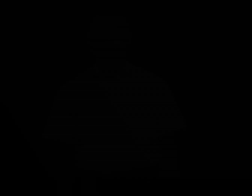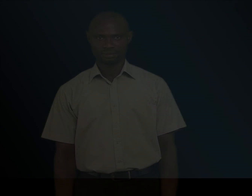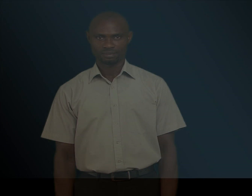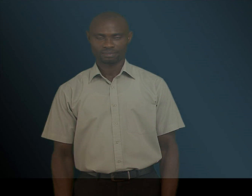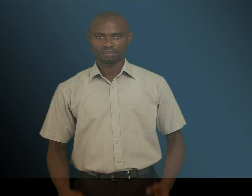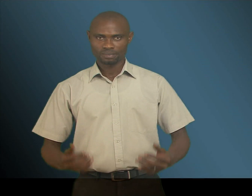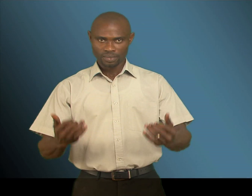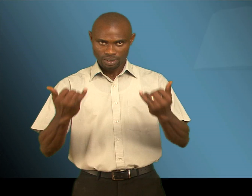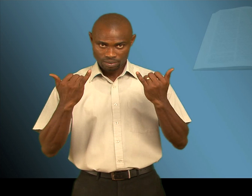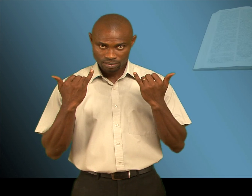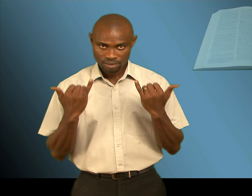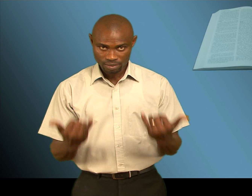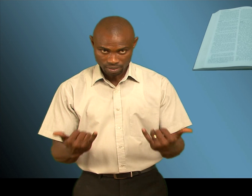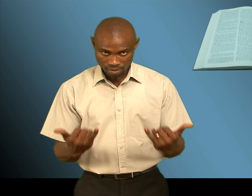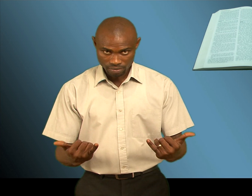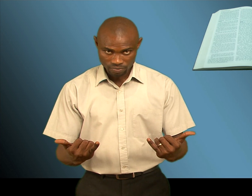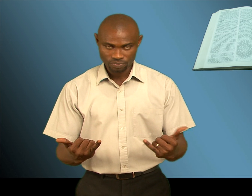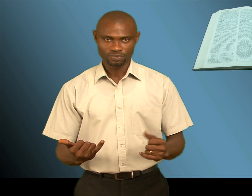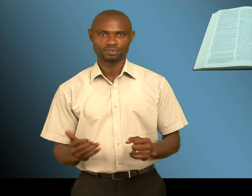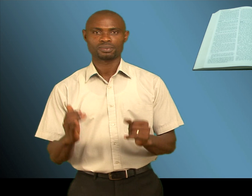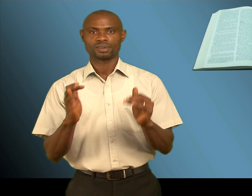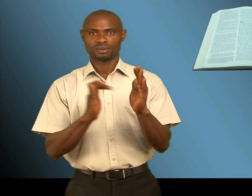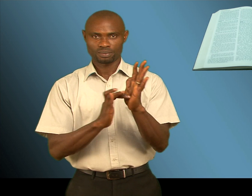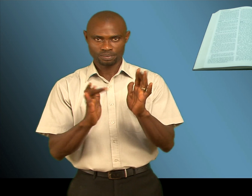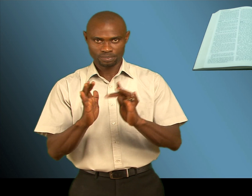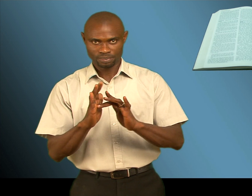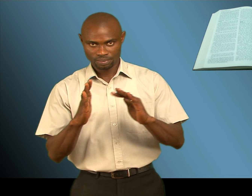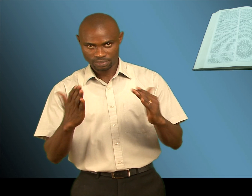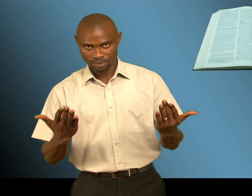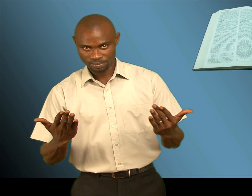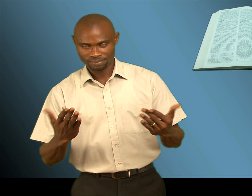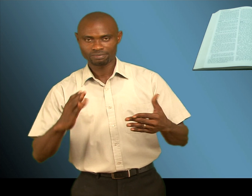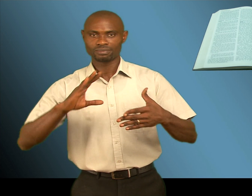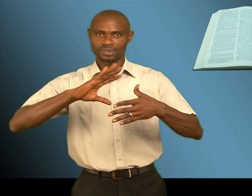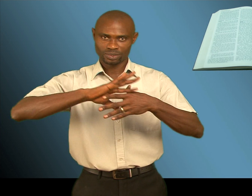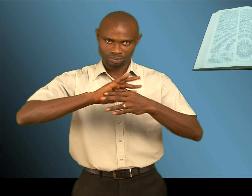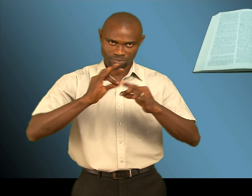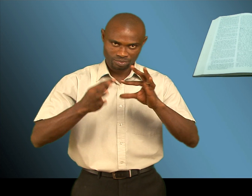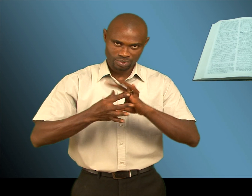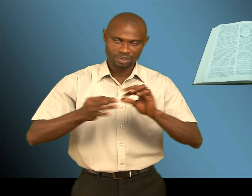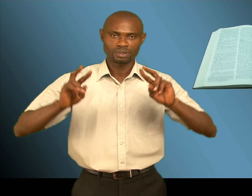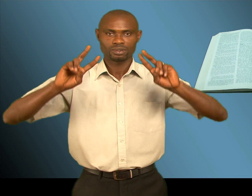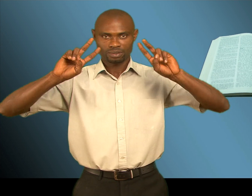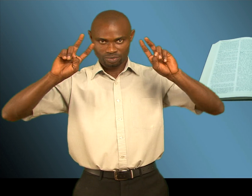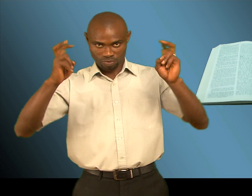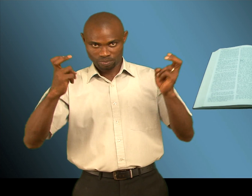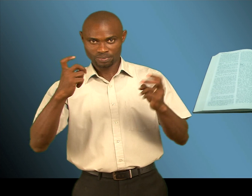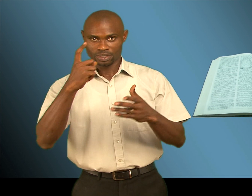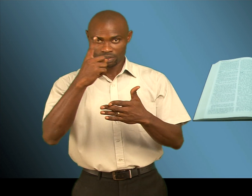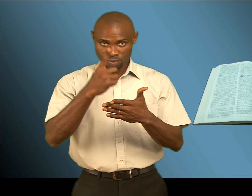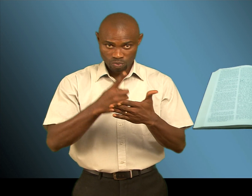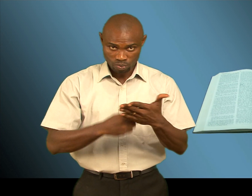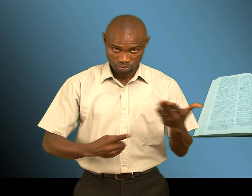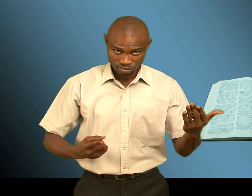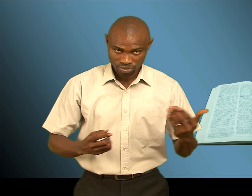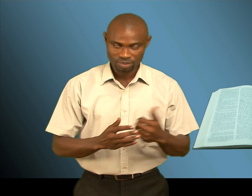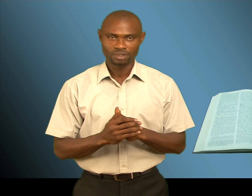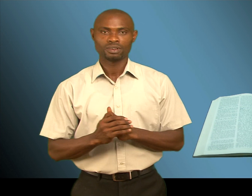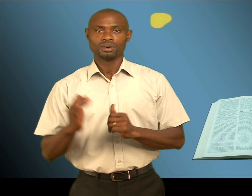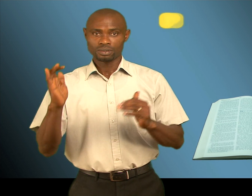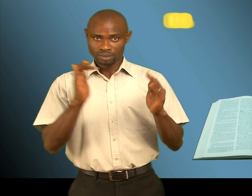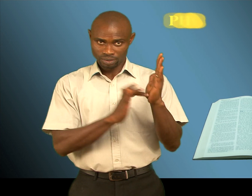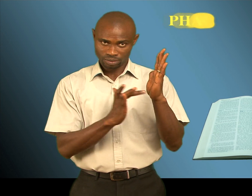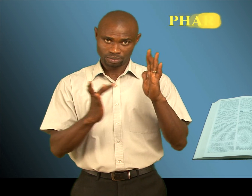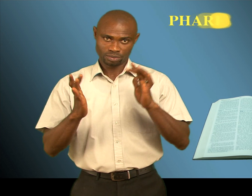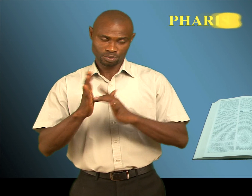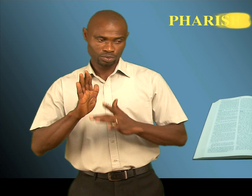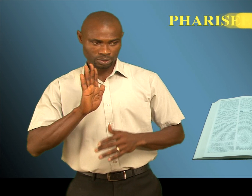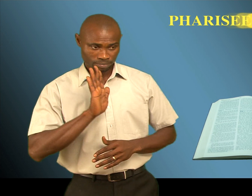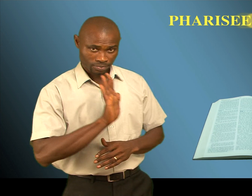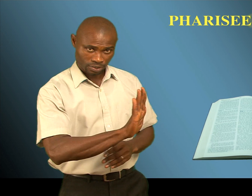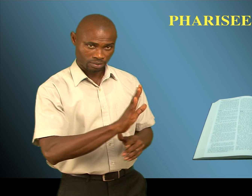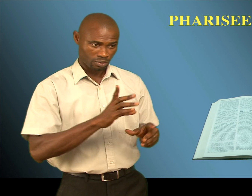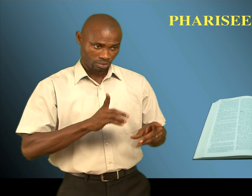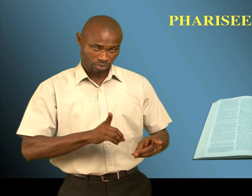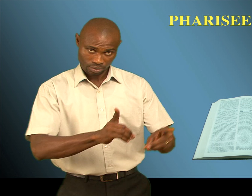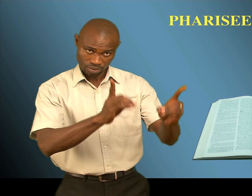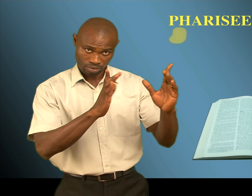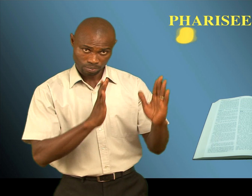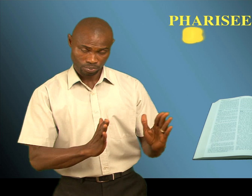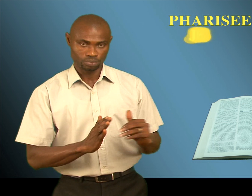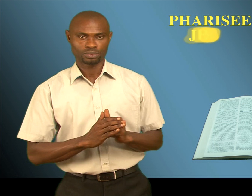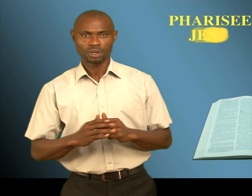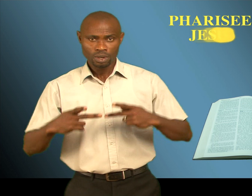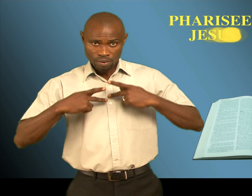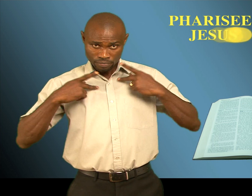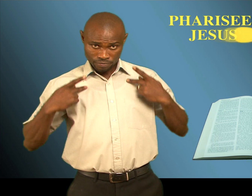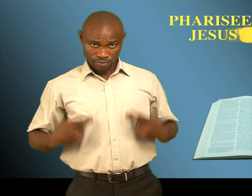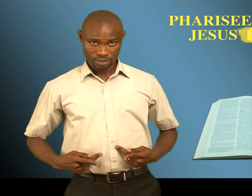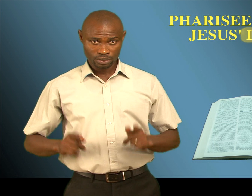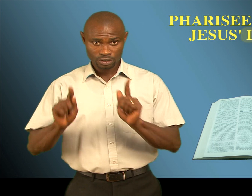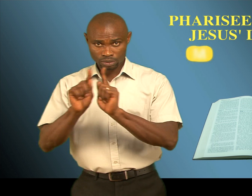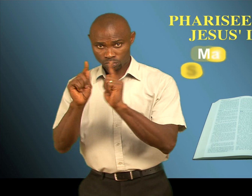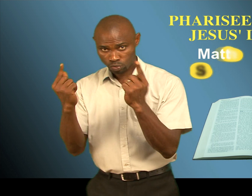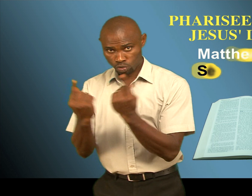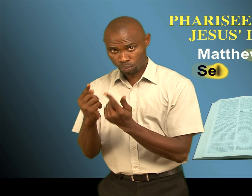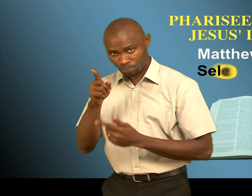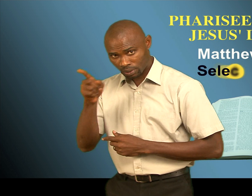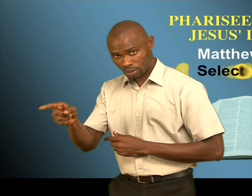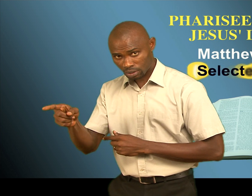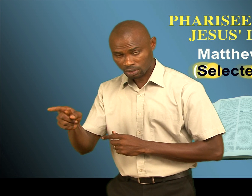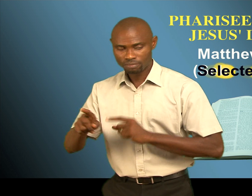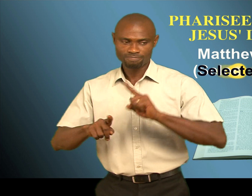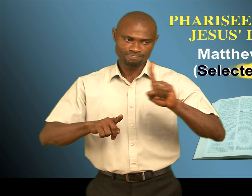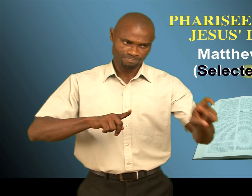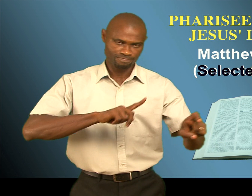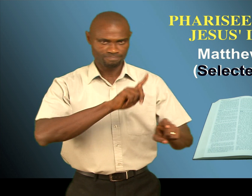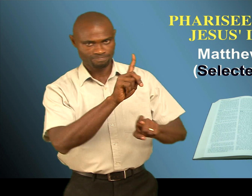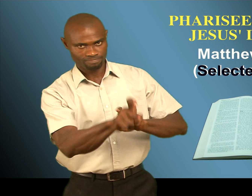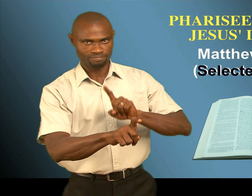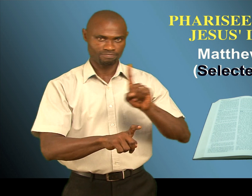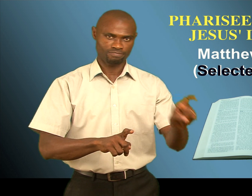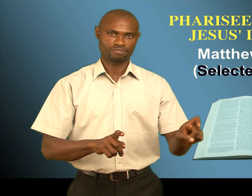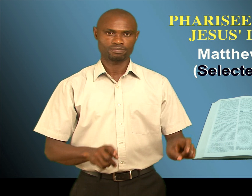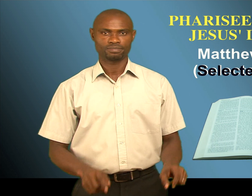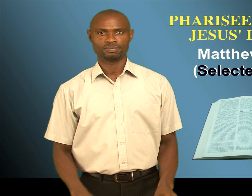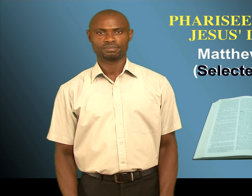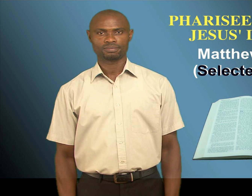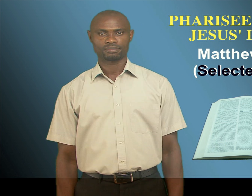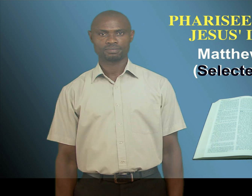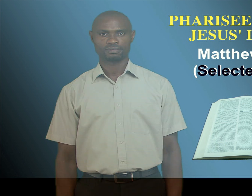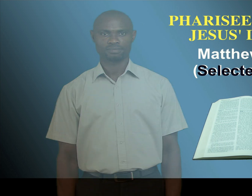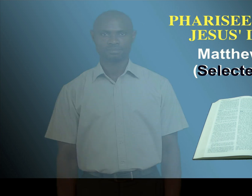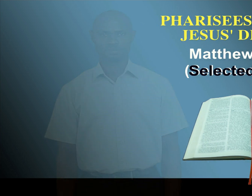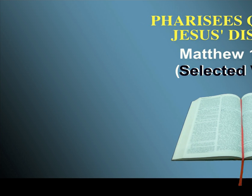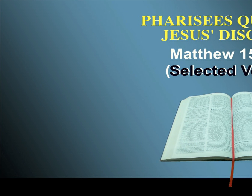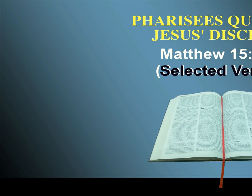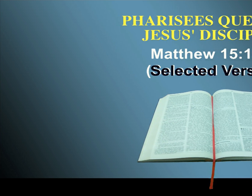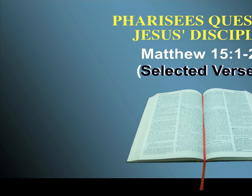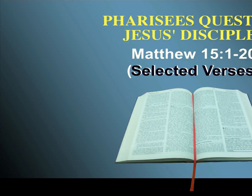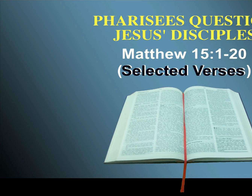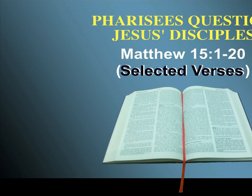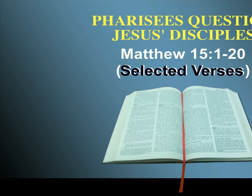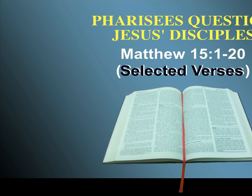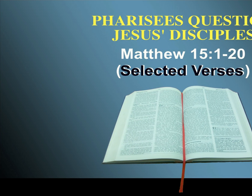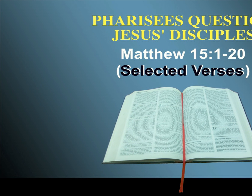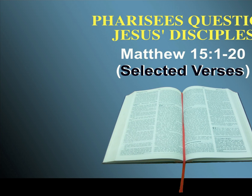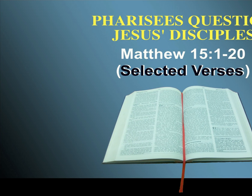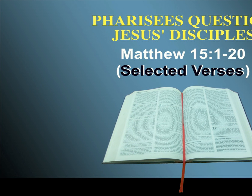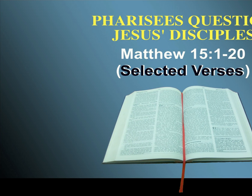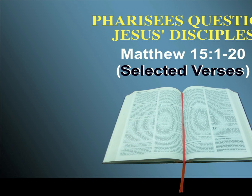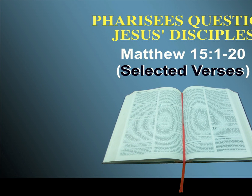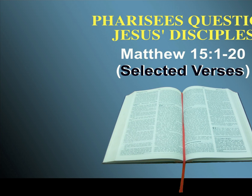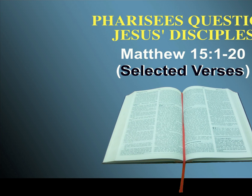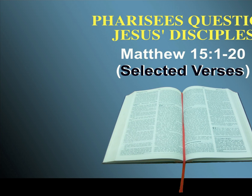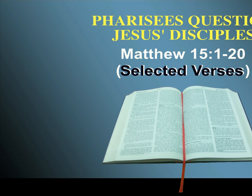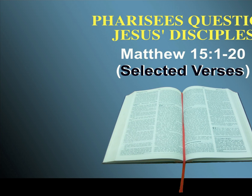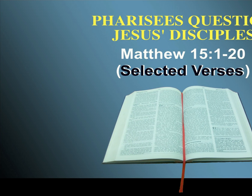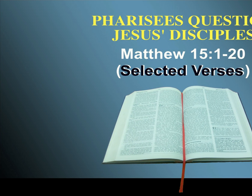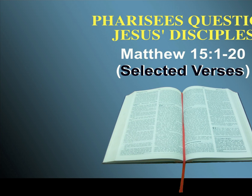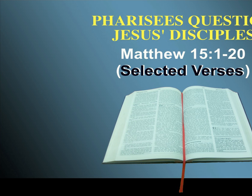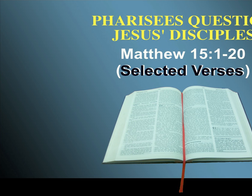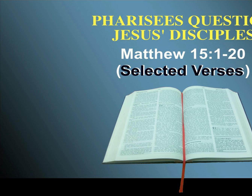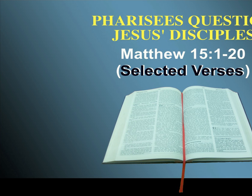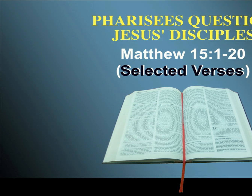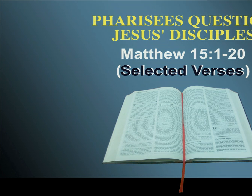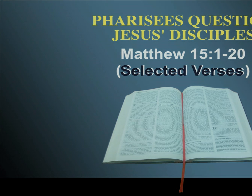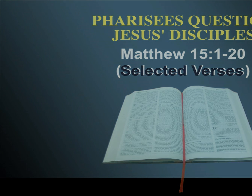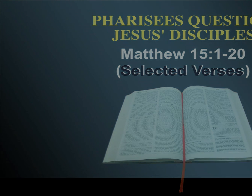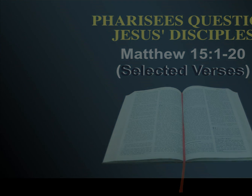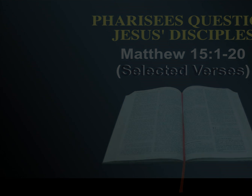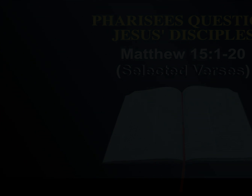Pharisees question Jesus' disciples